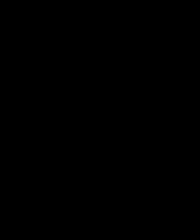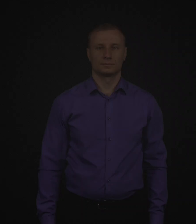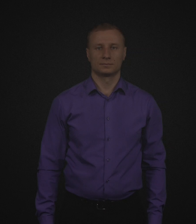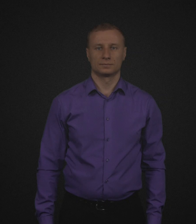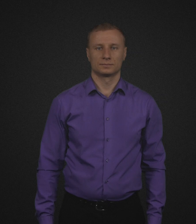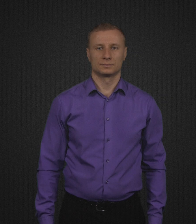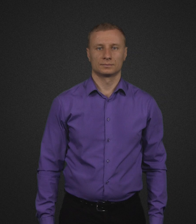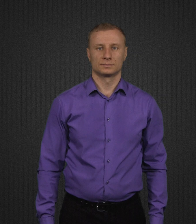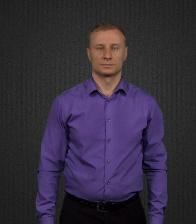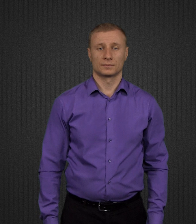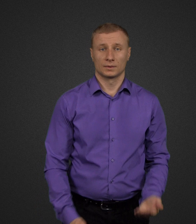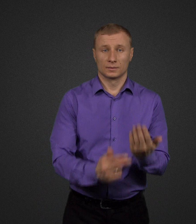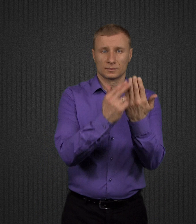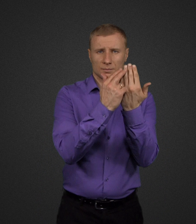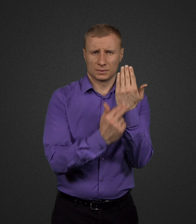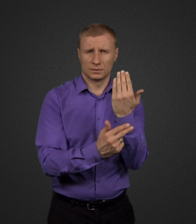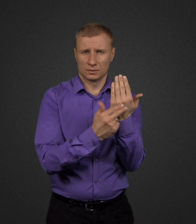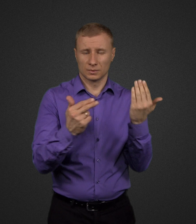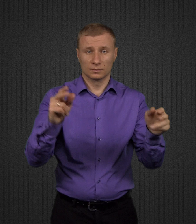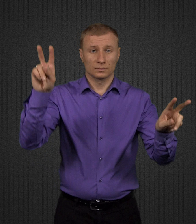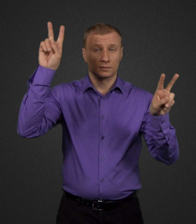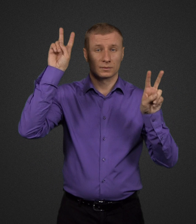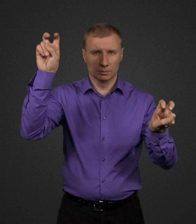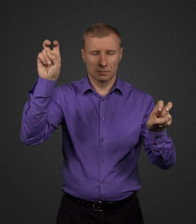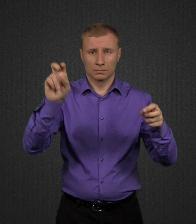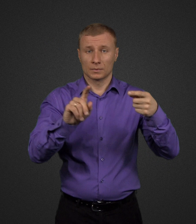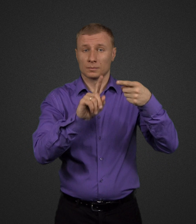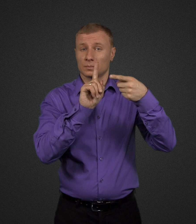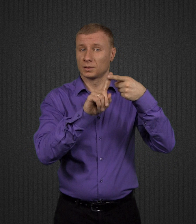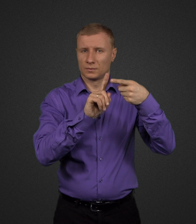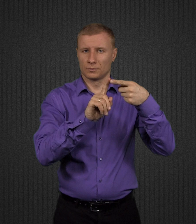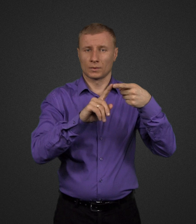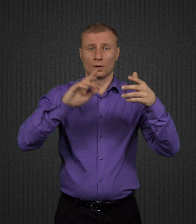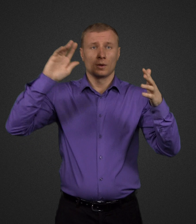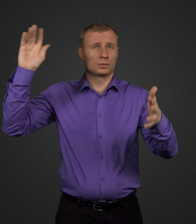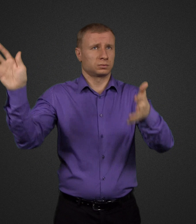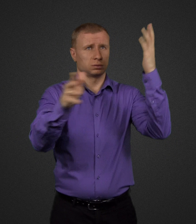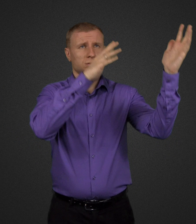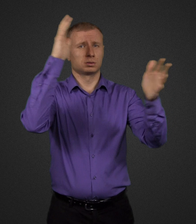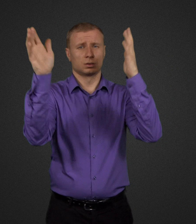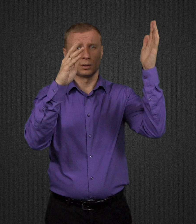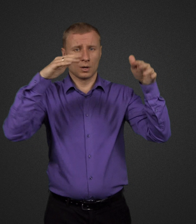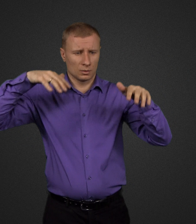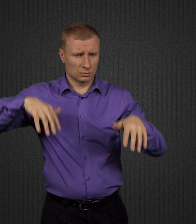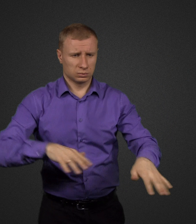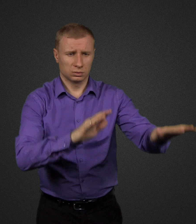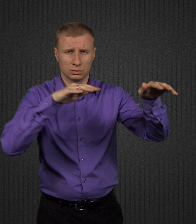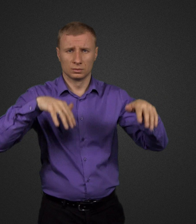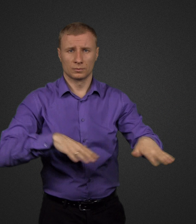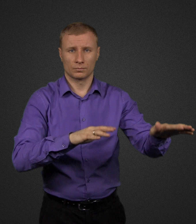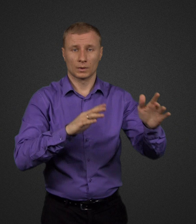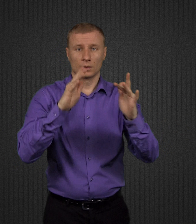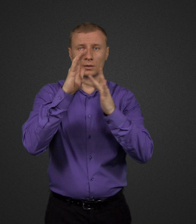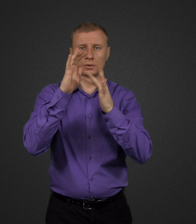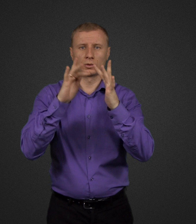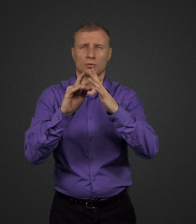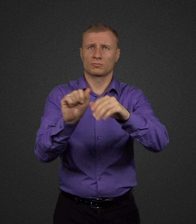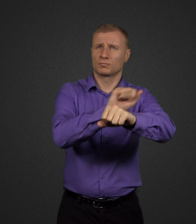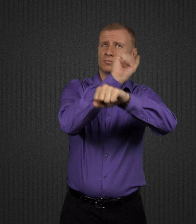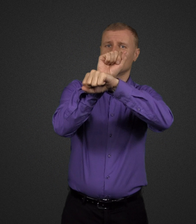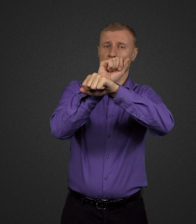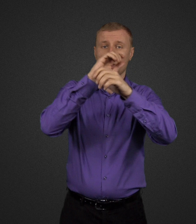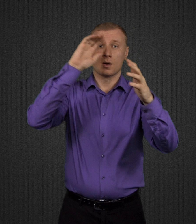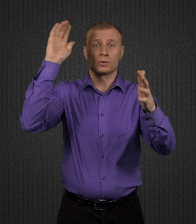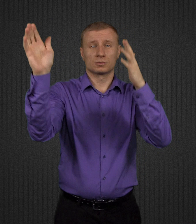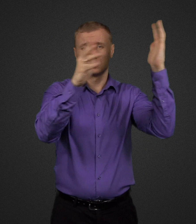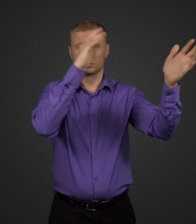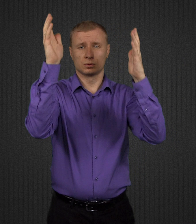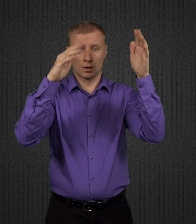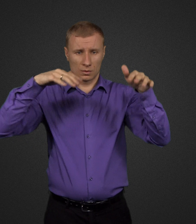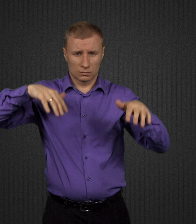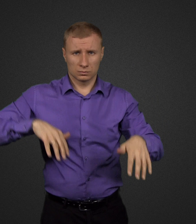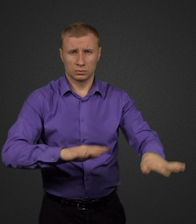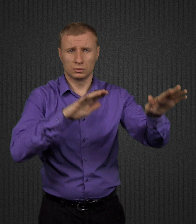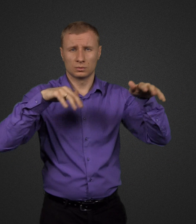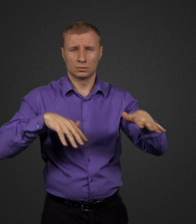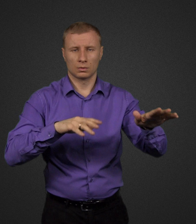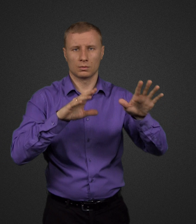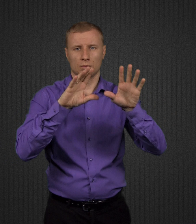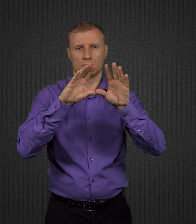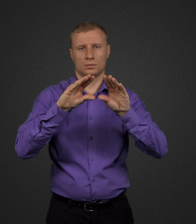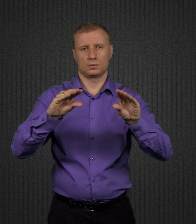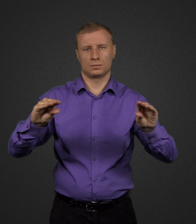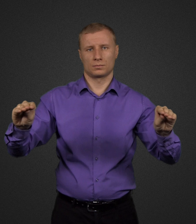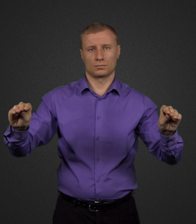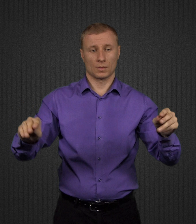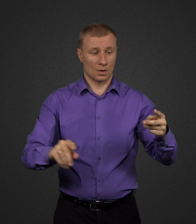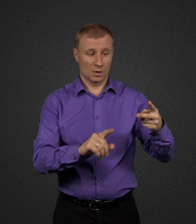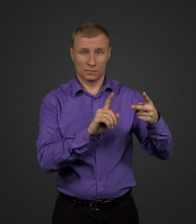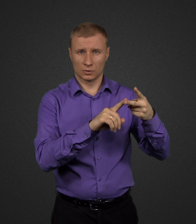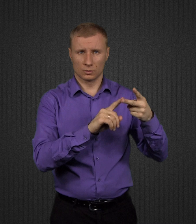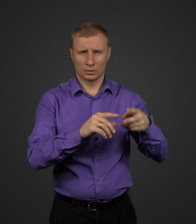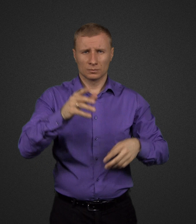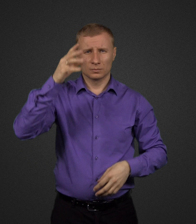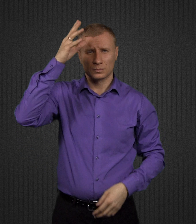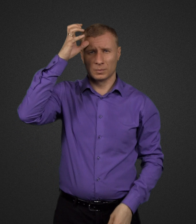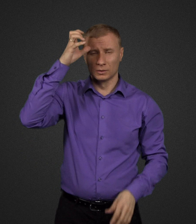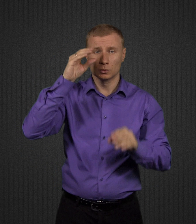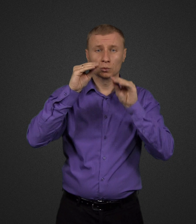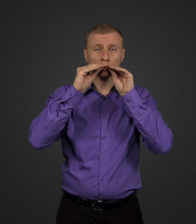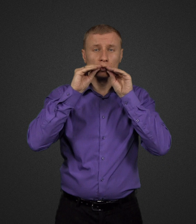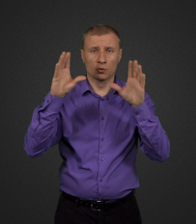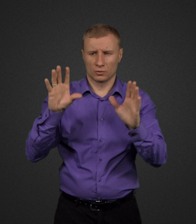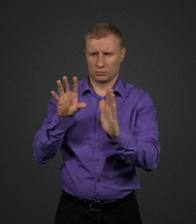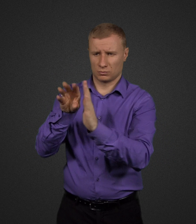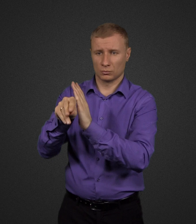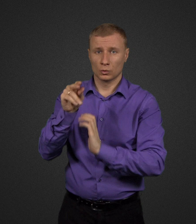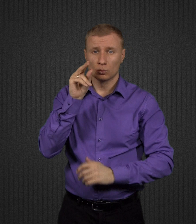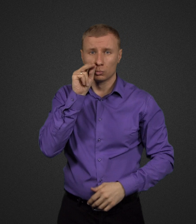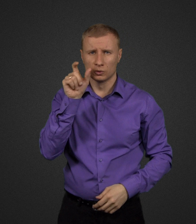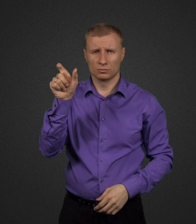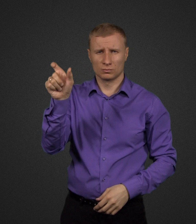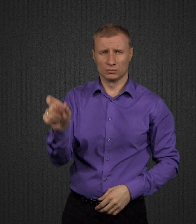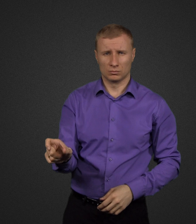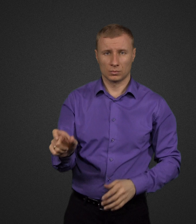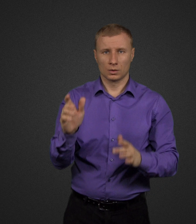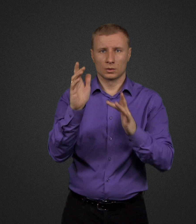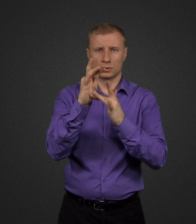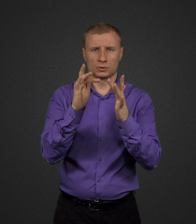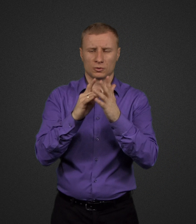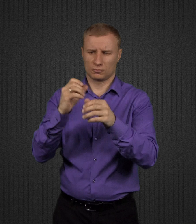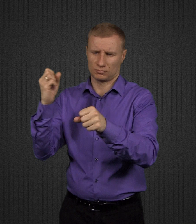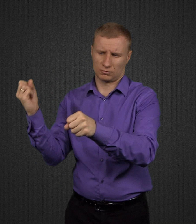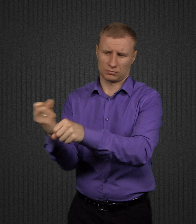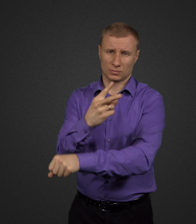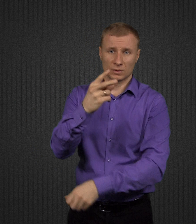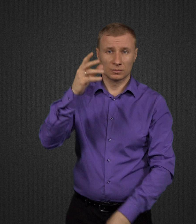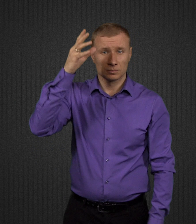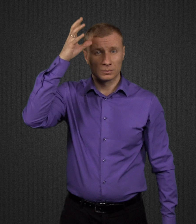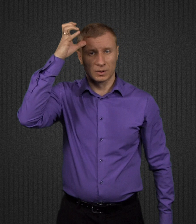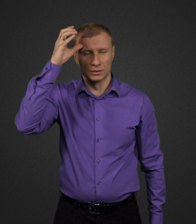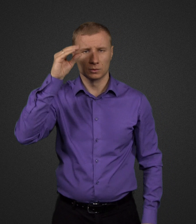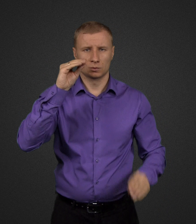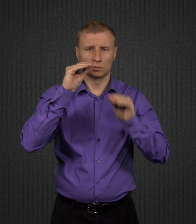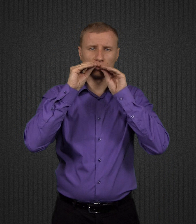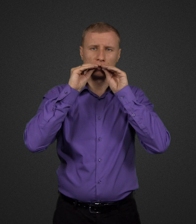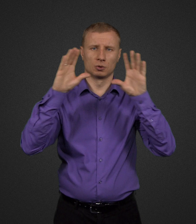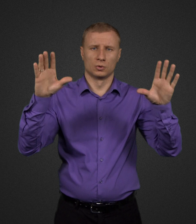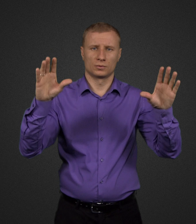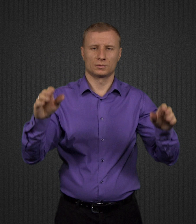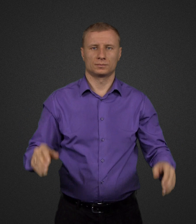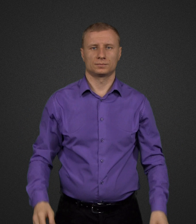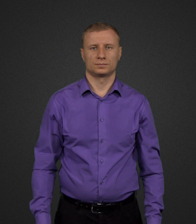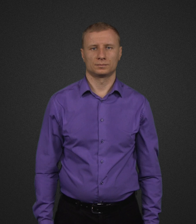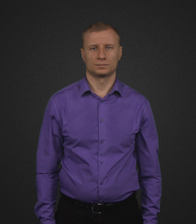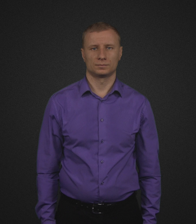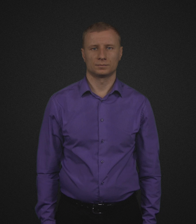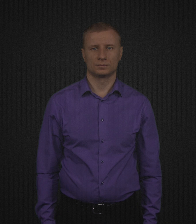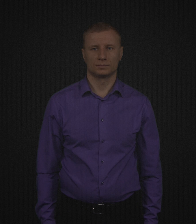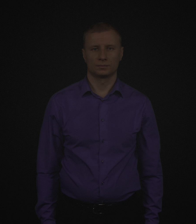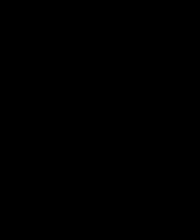Jesus calms the storm and orders bad spirits out